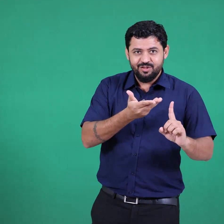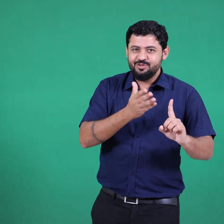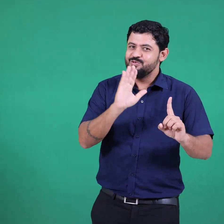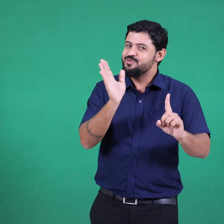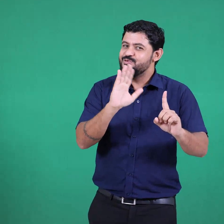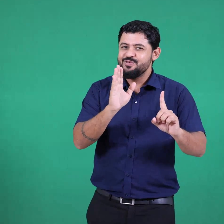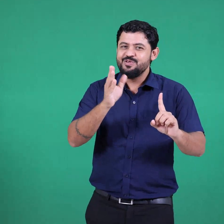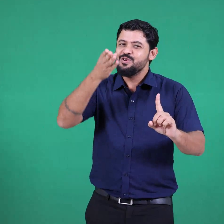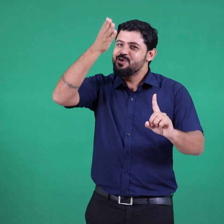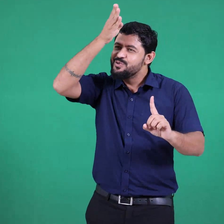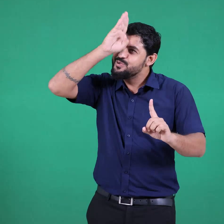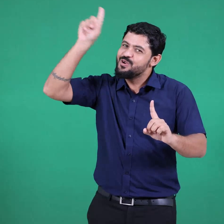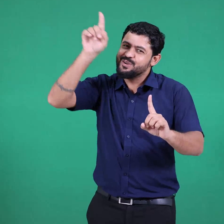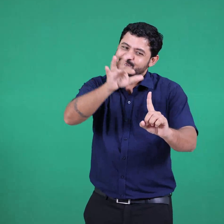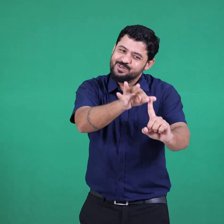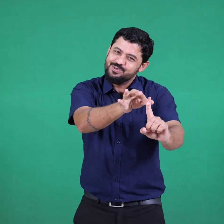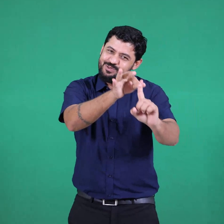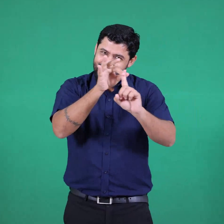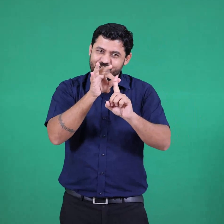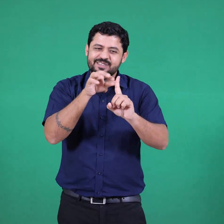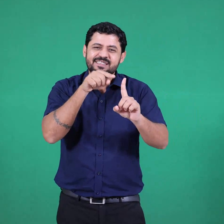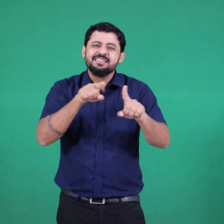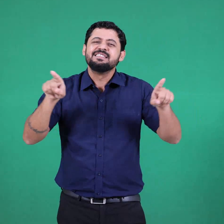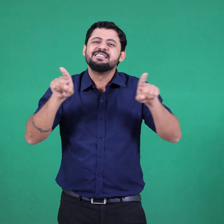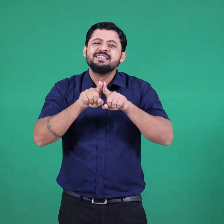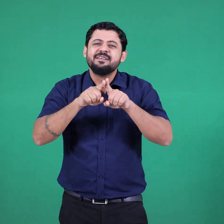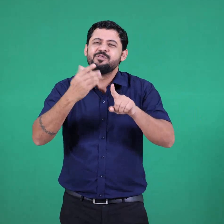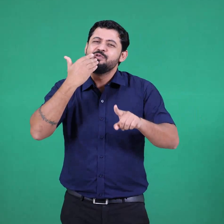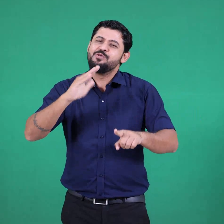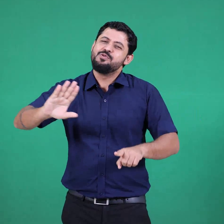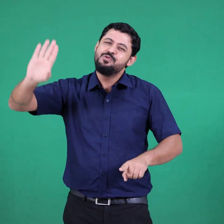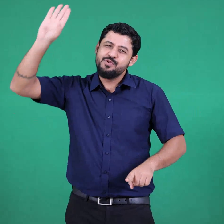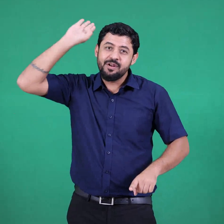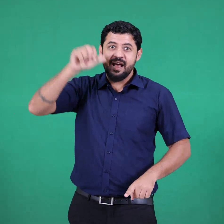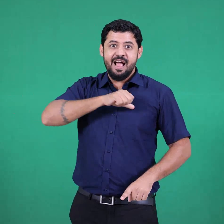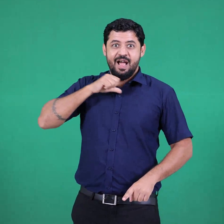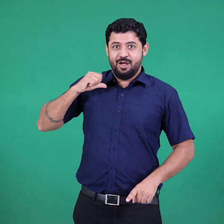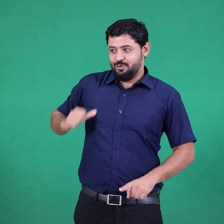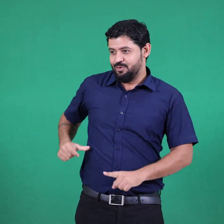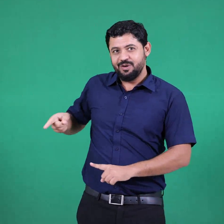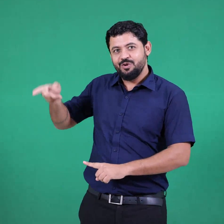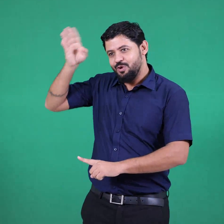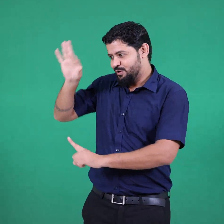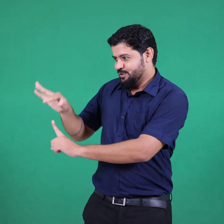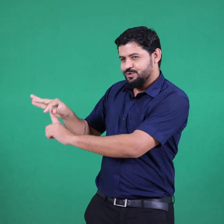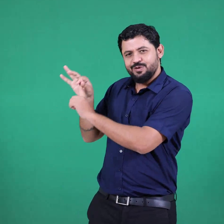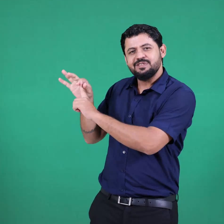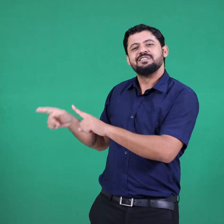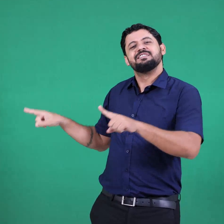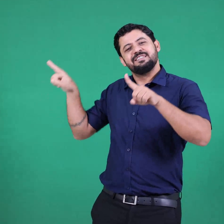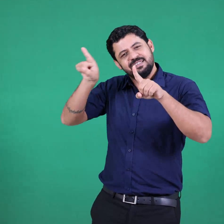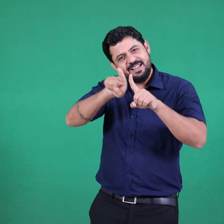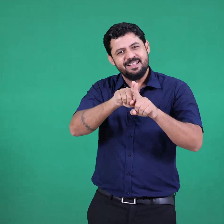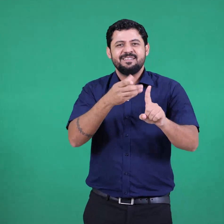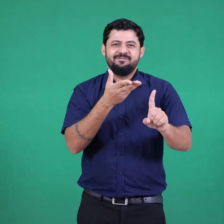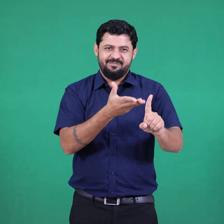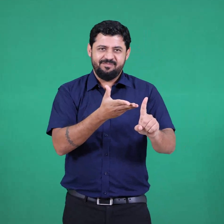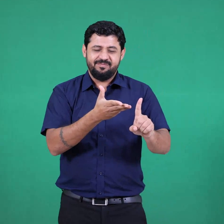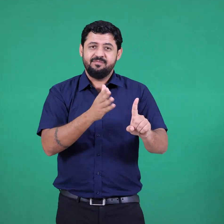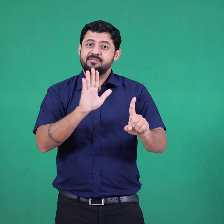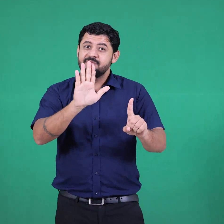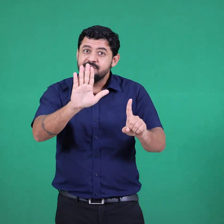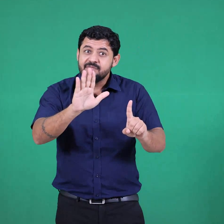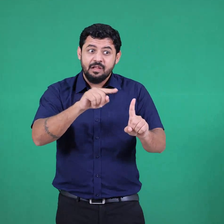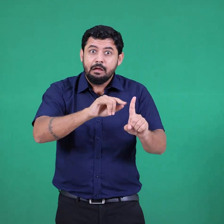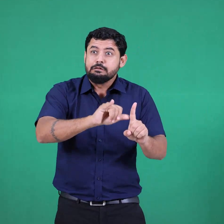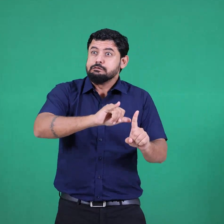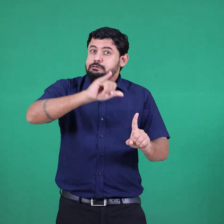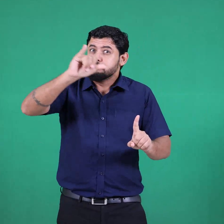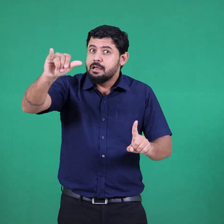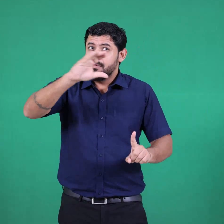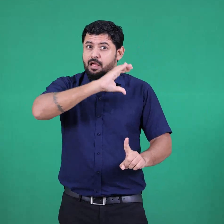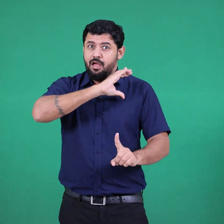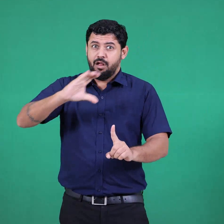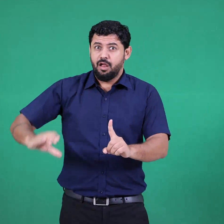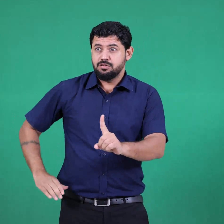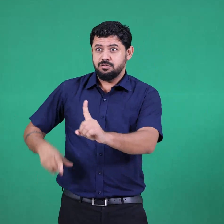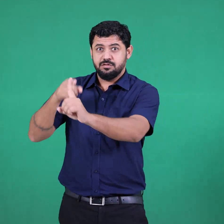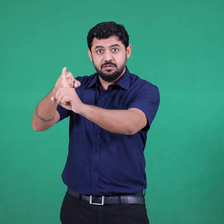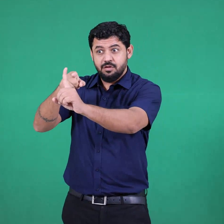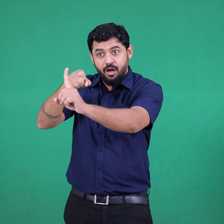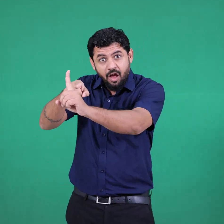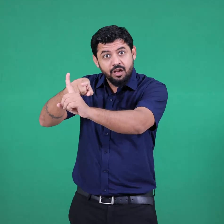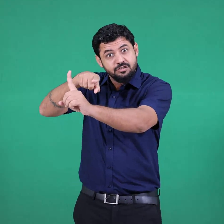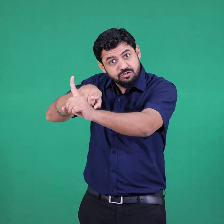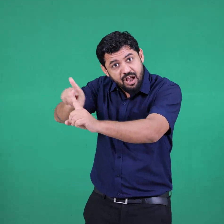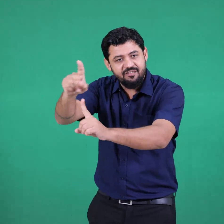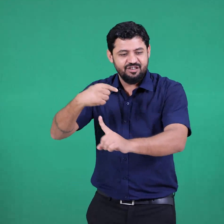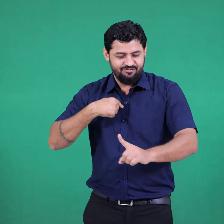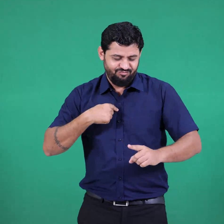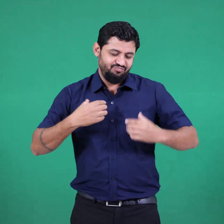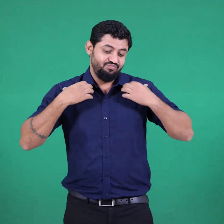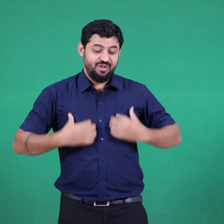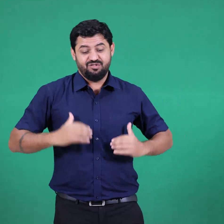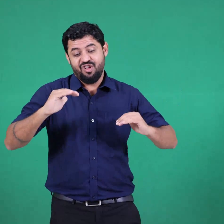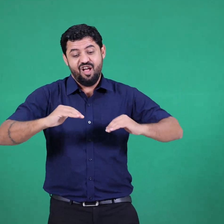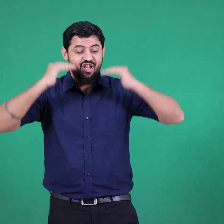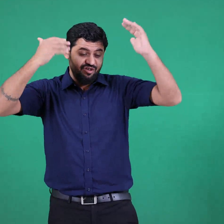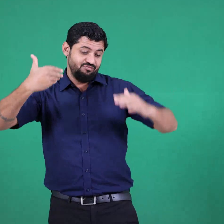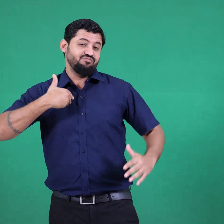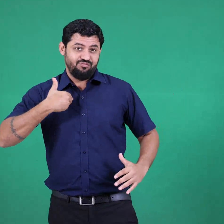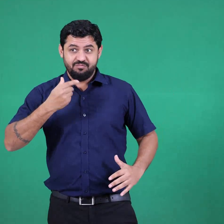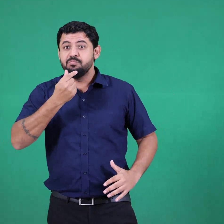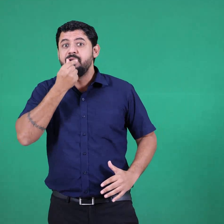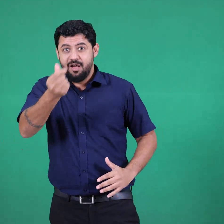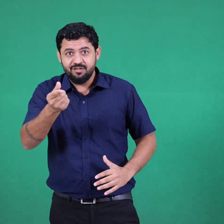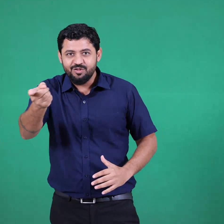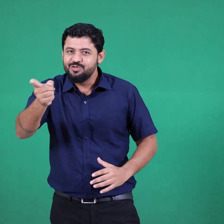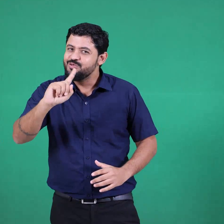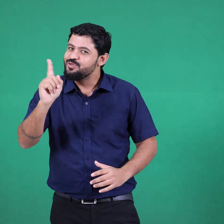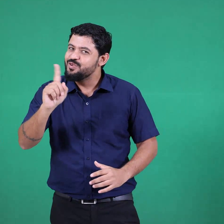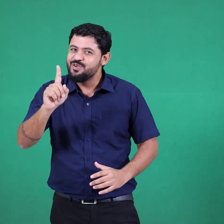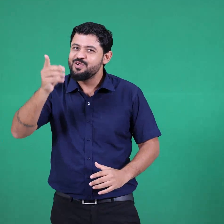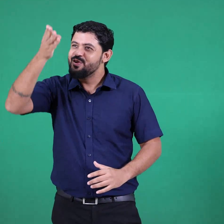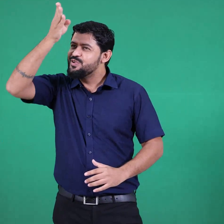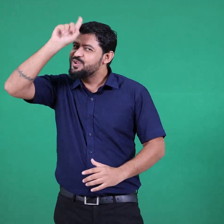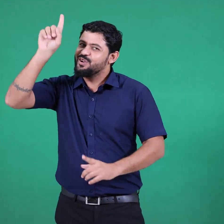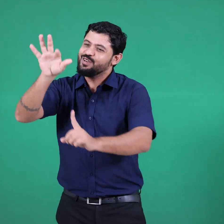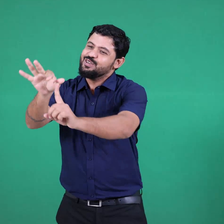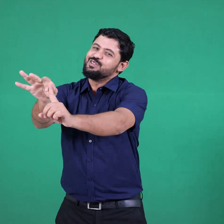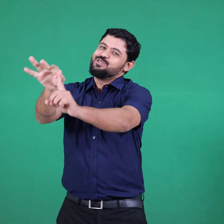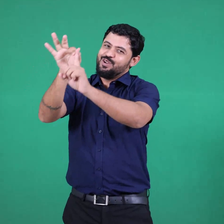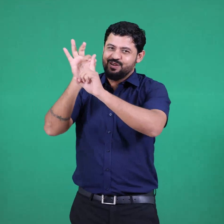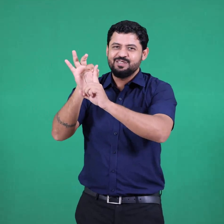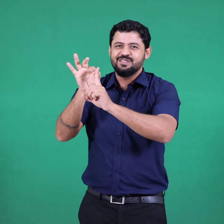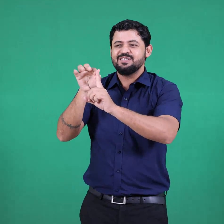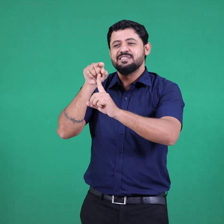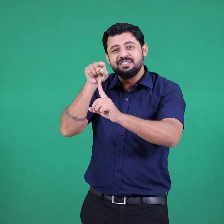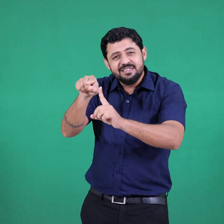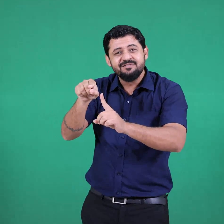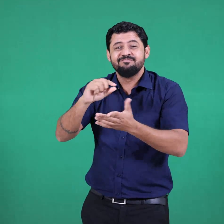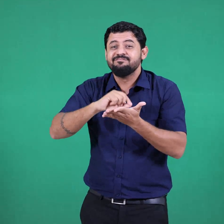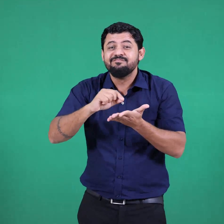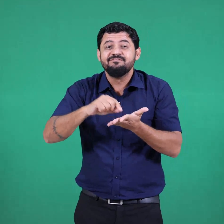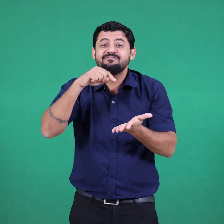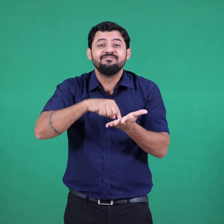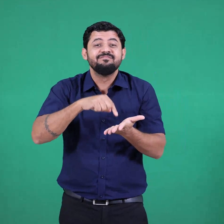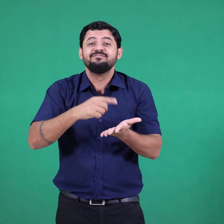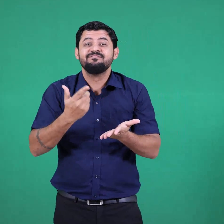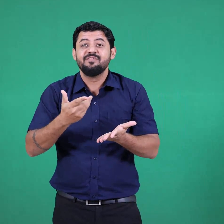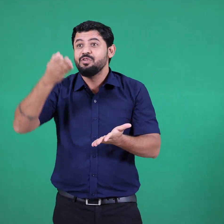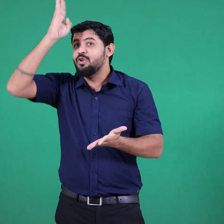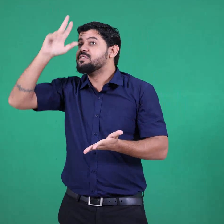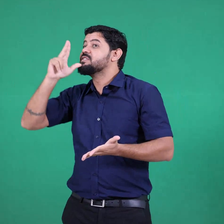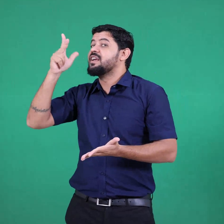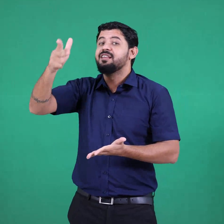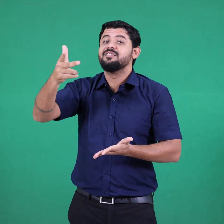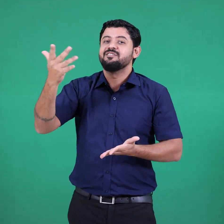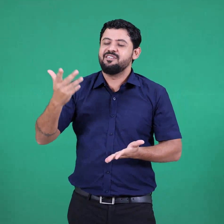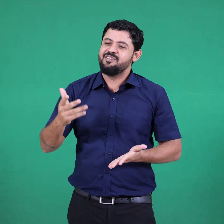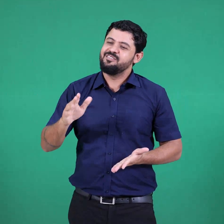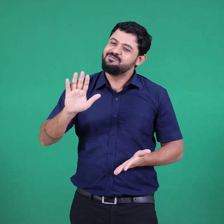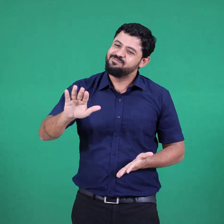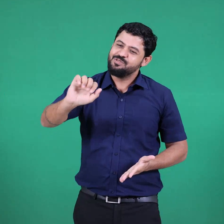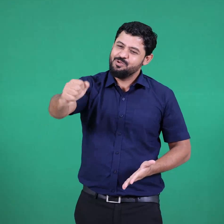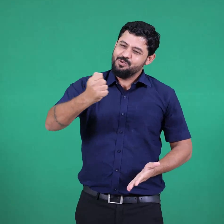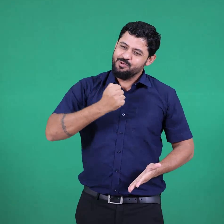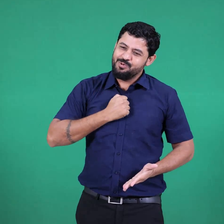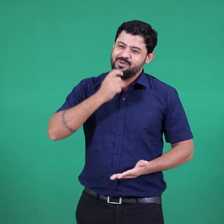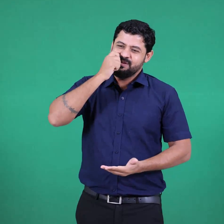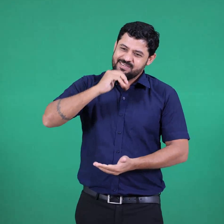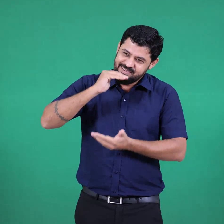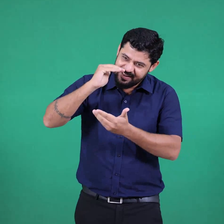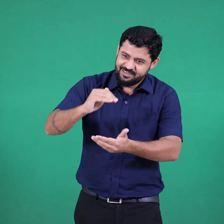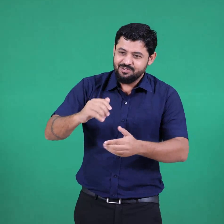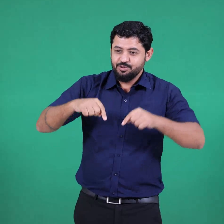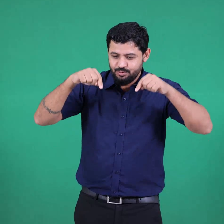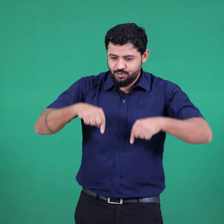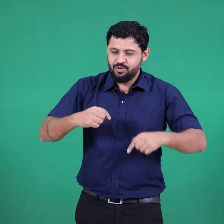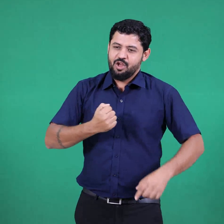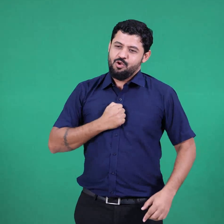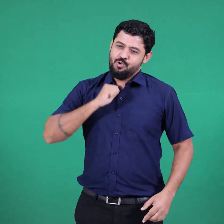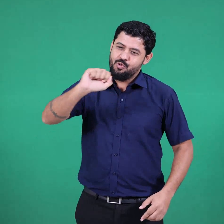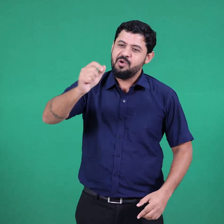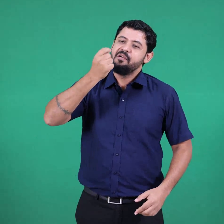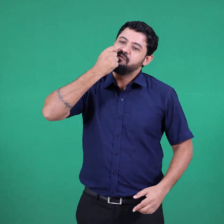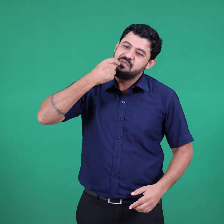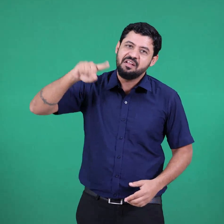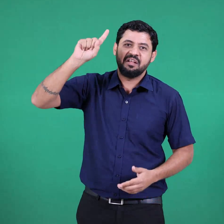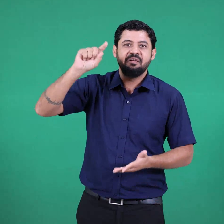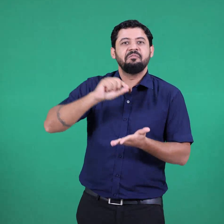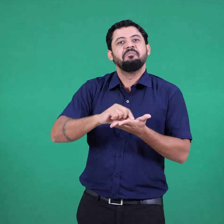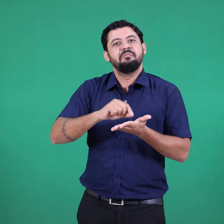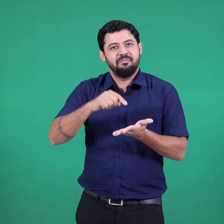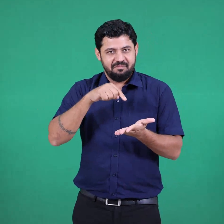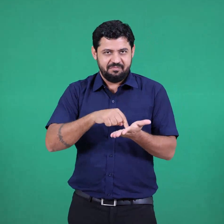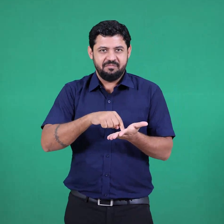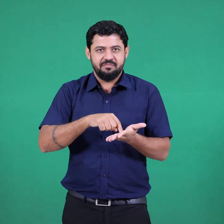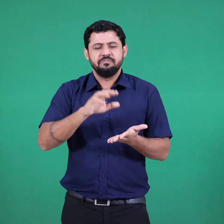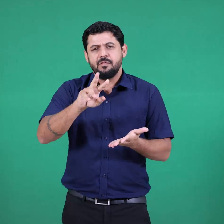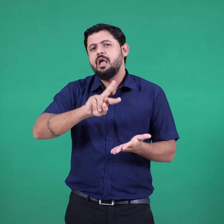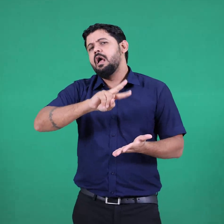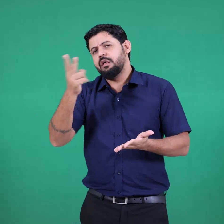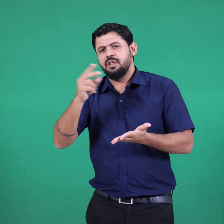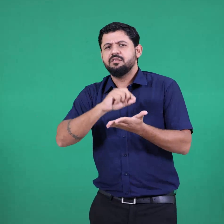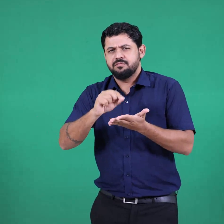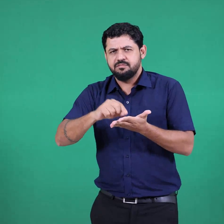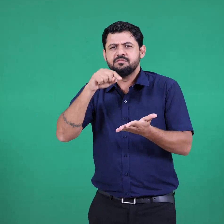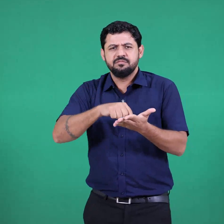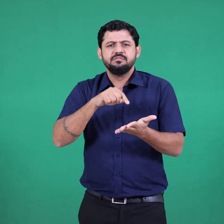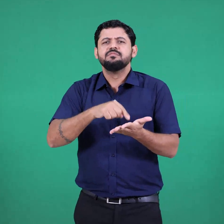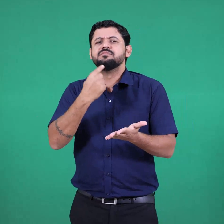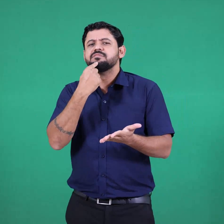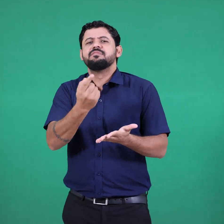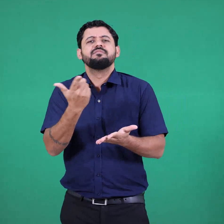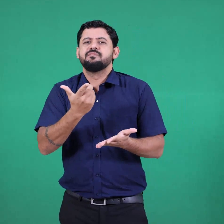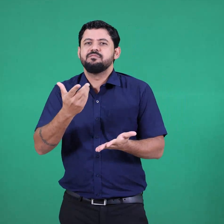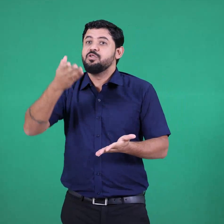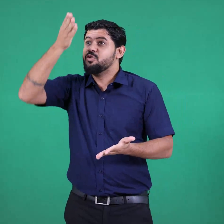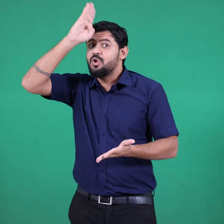So also Christ did not take upon Himself the glory of becoming a high priest, but He was called by the One who said to Him: "You are My Son;